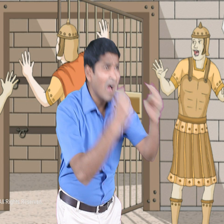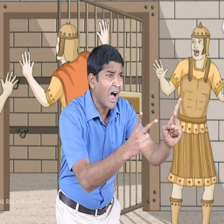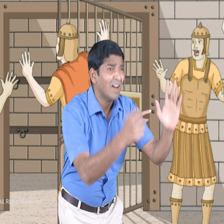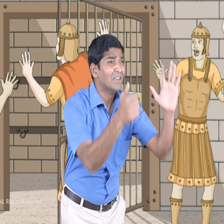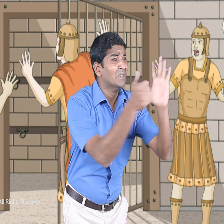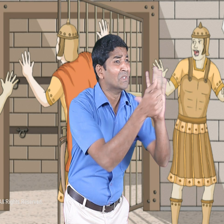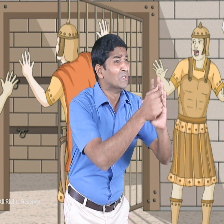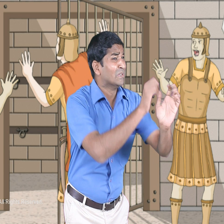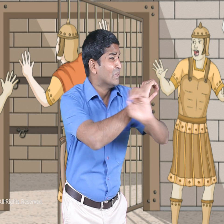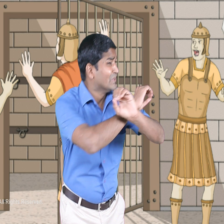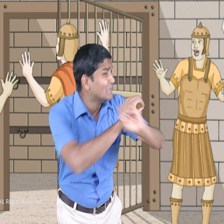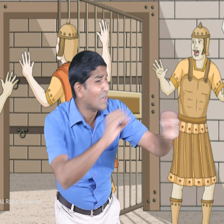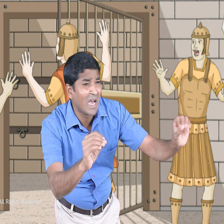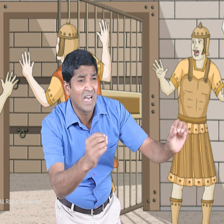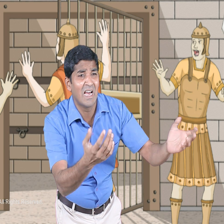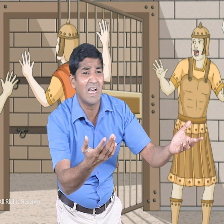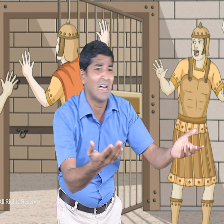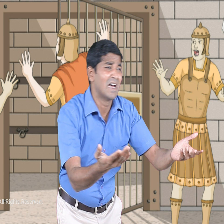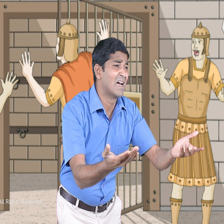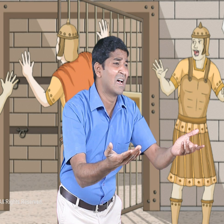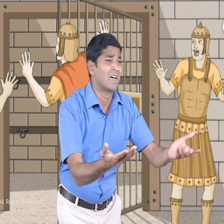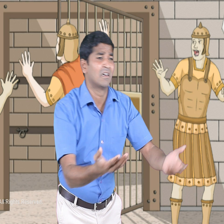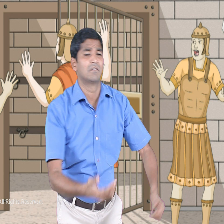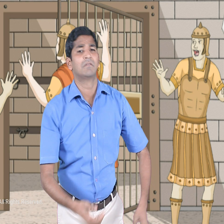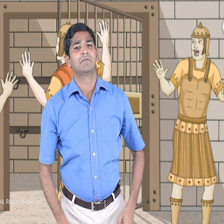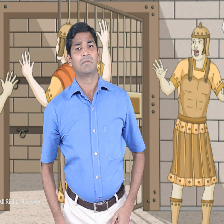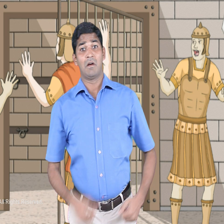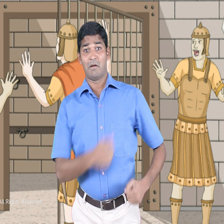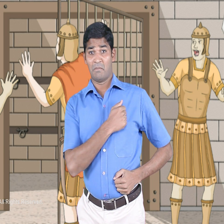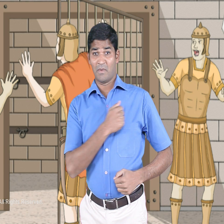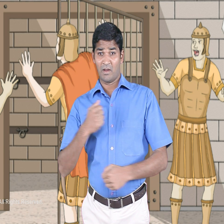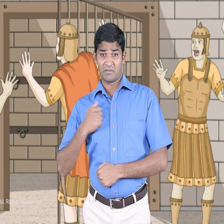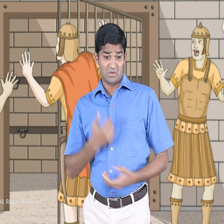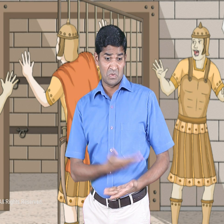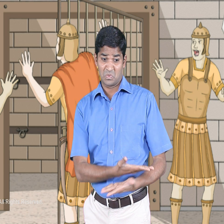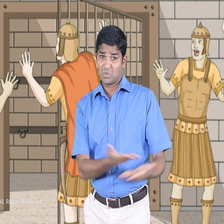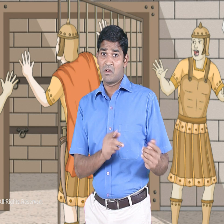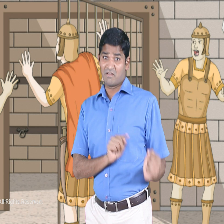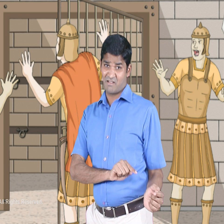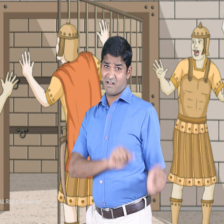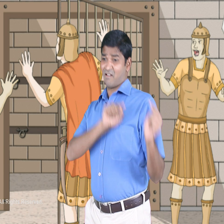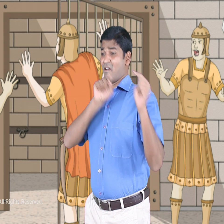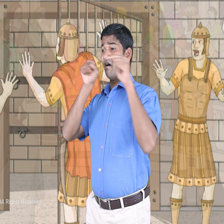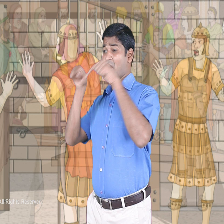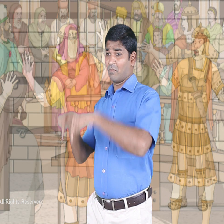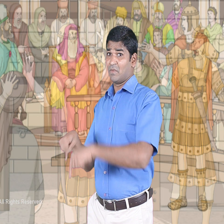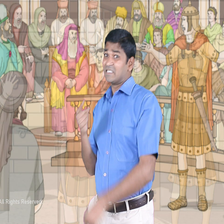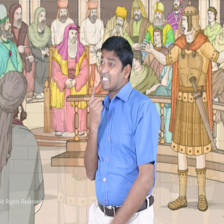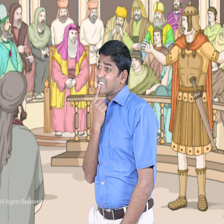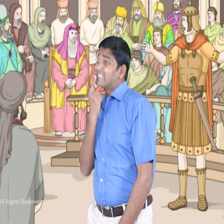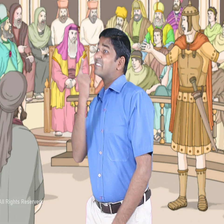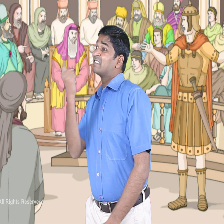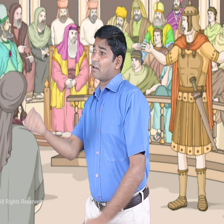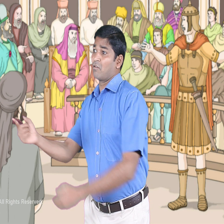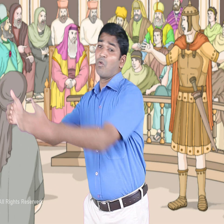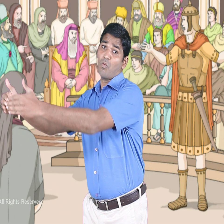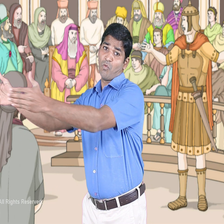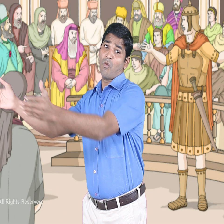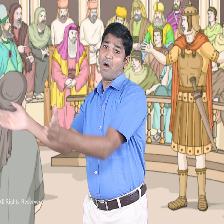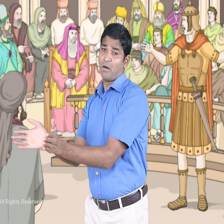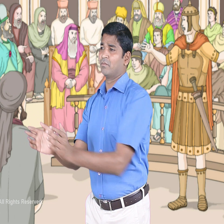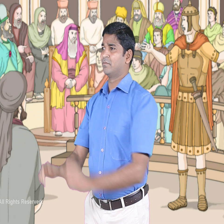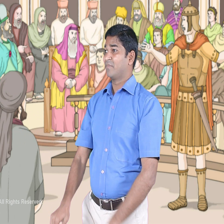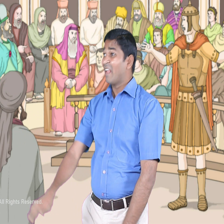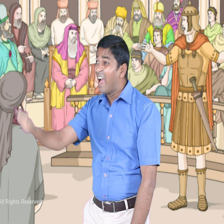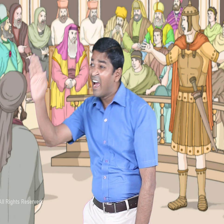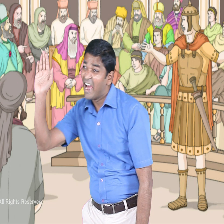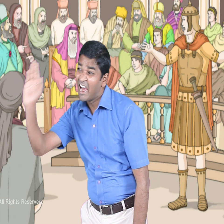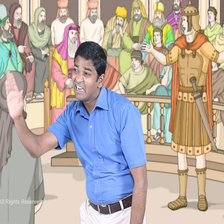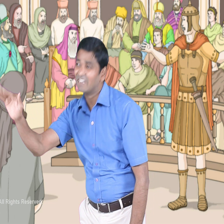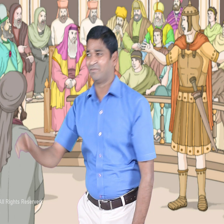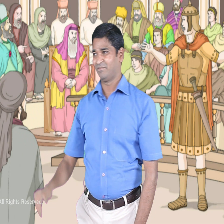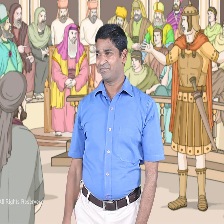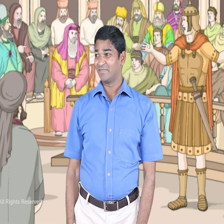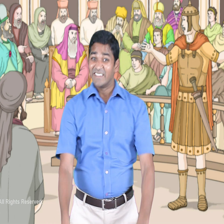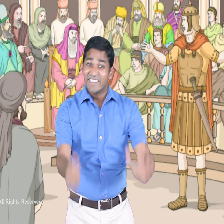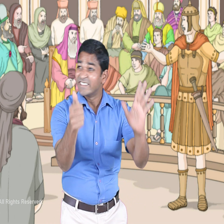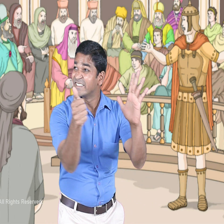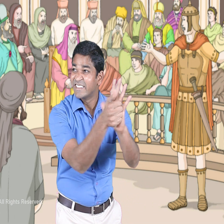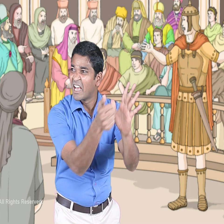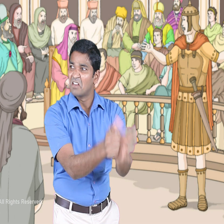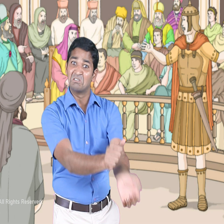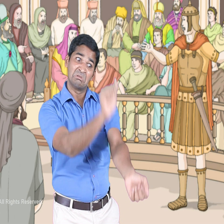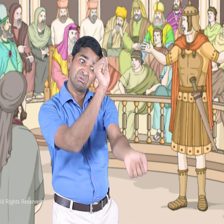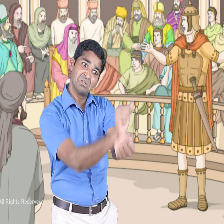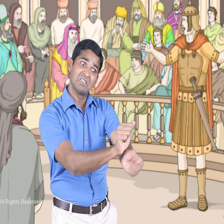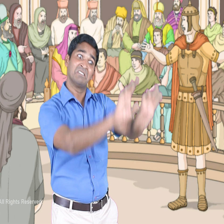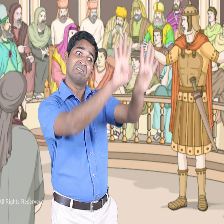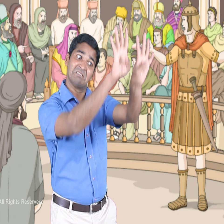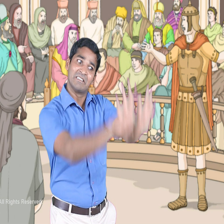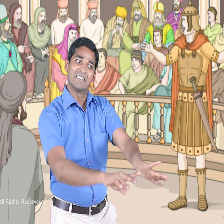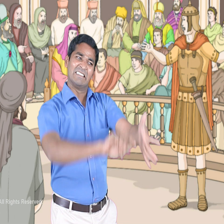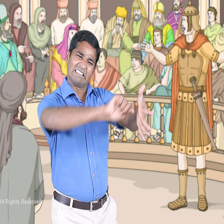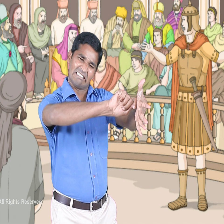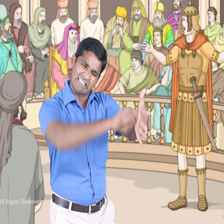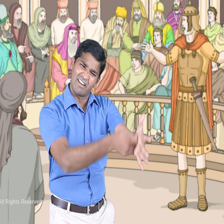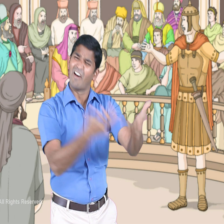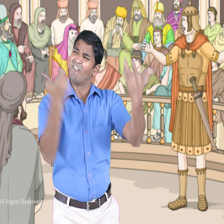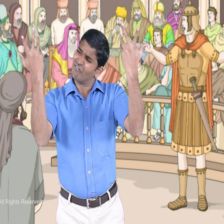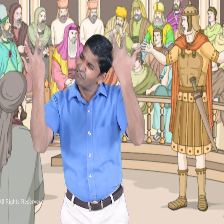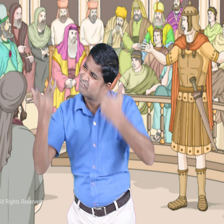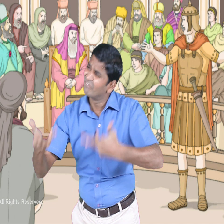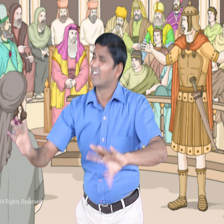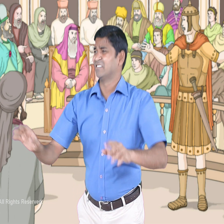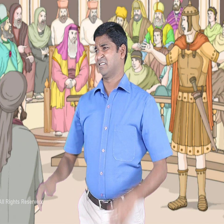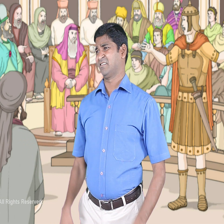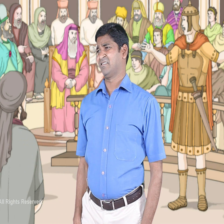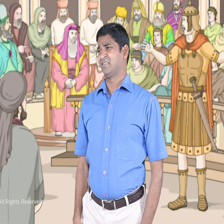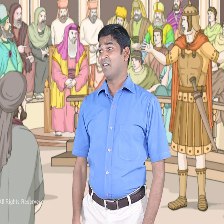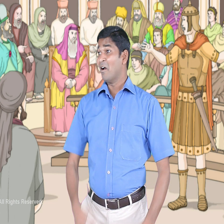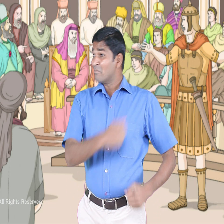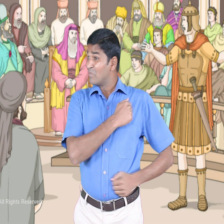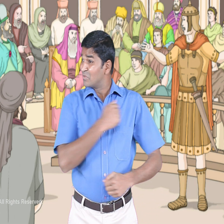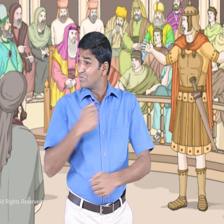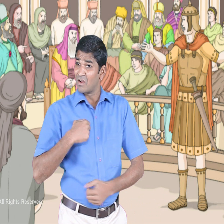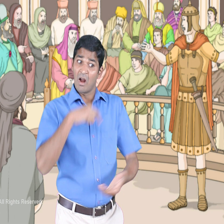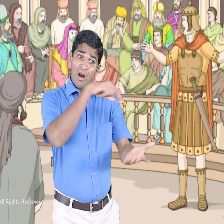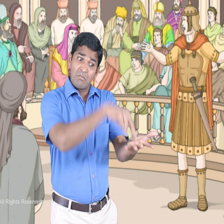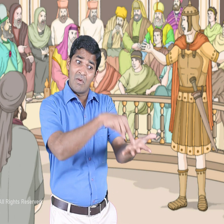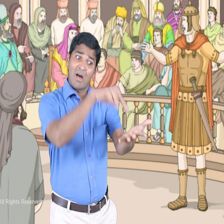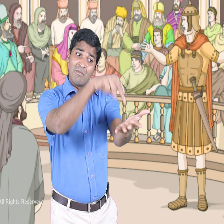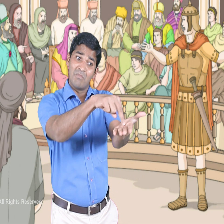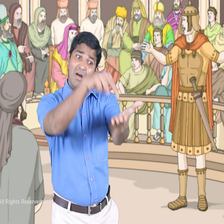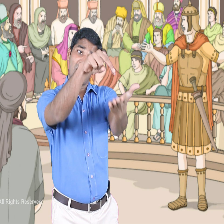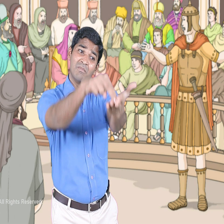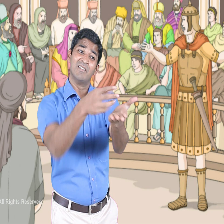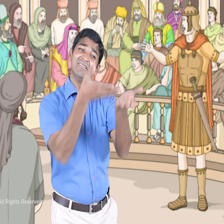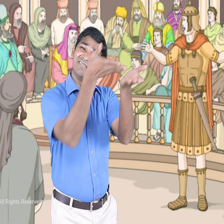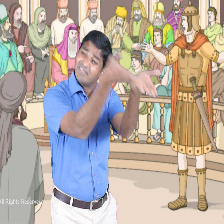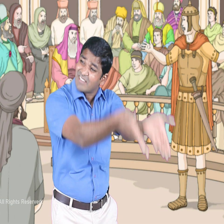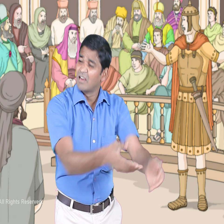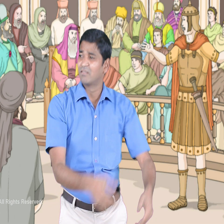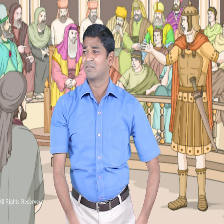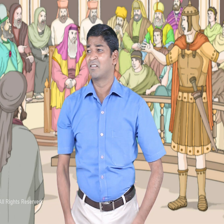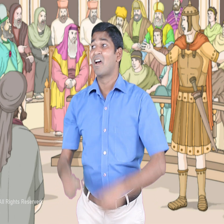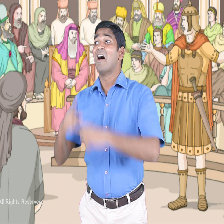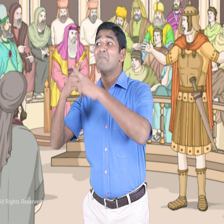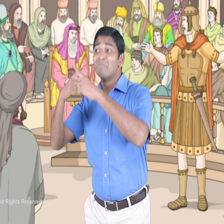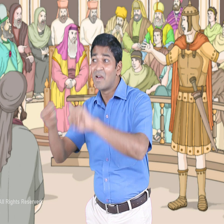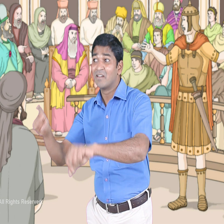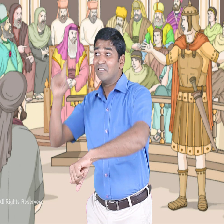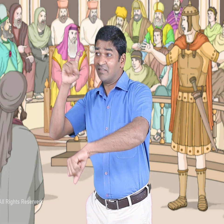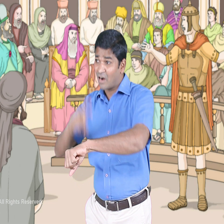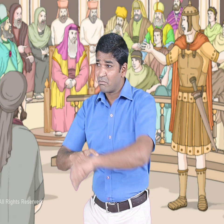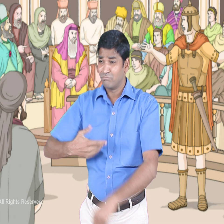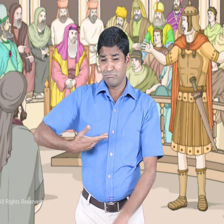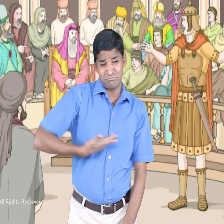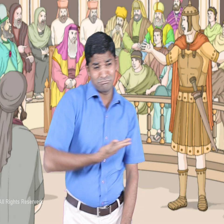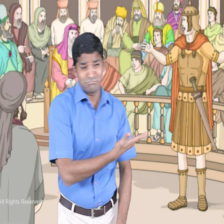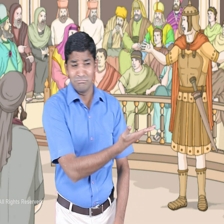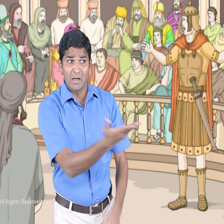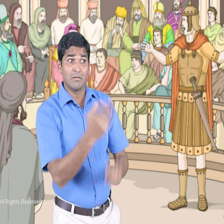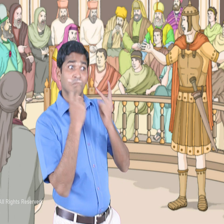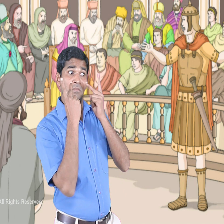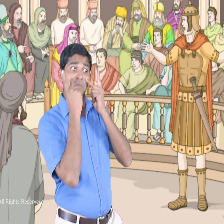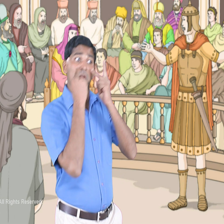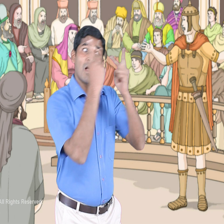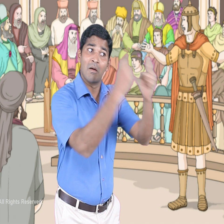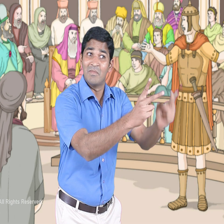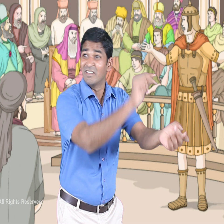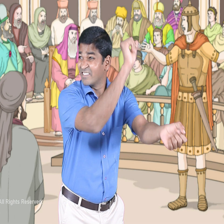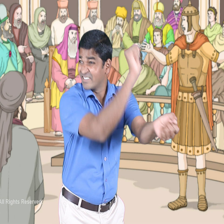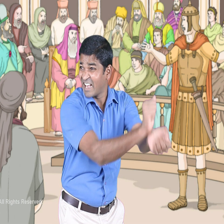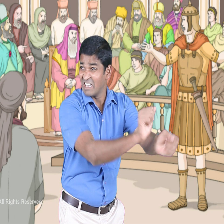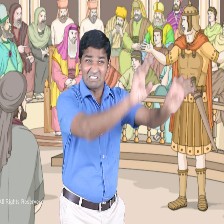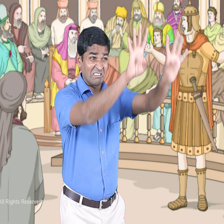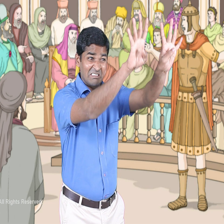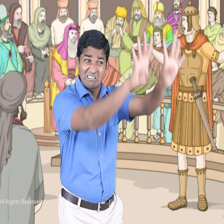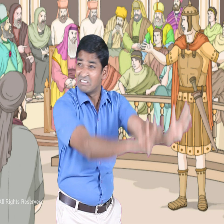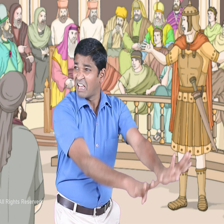So they returned with the report: “We found the jail securely locked, with the guards posted at the doors;